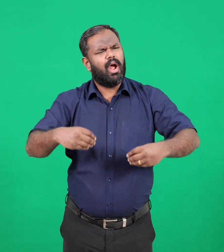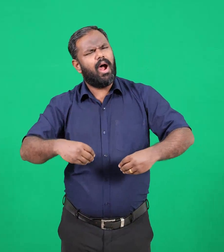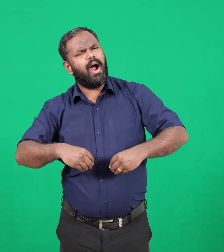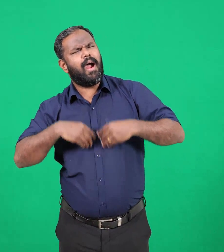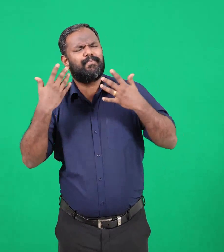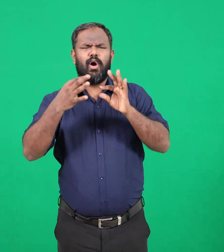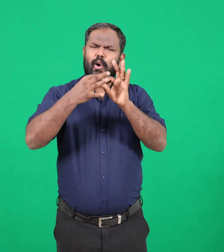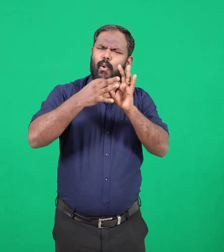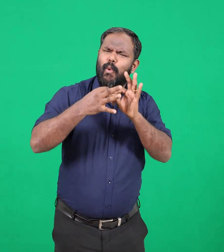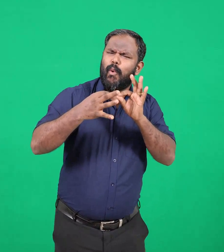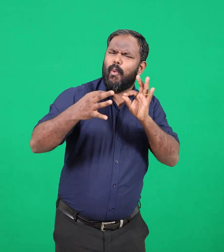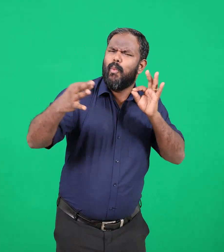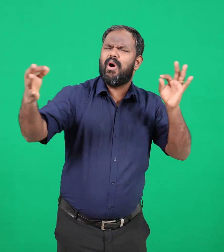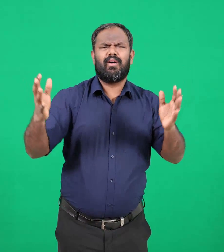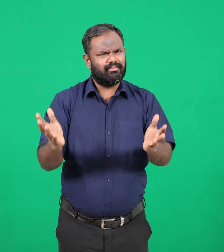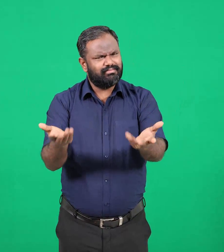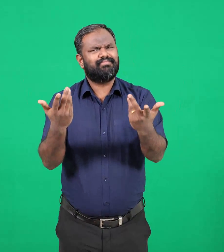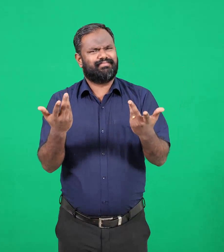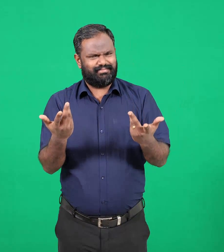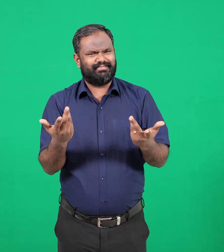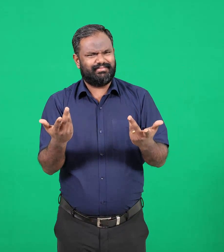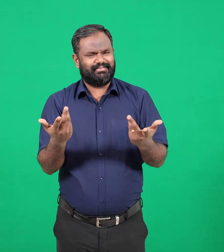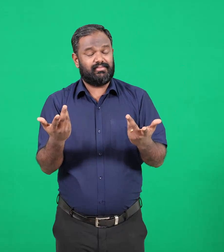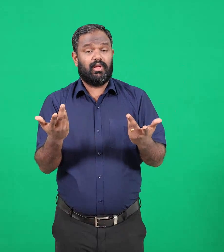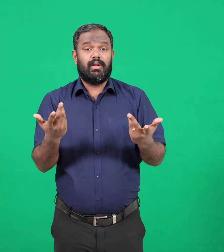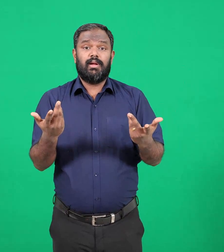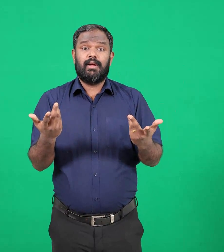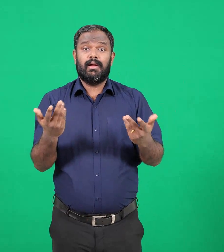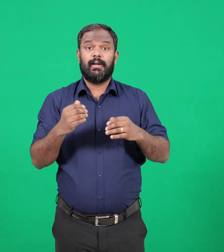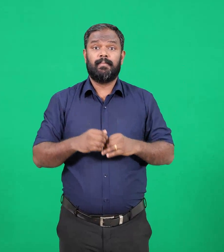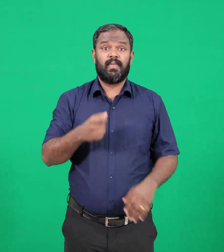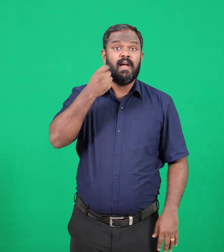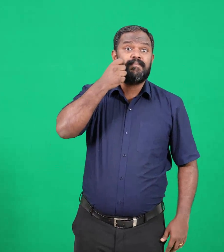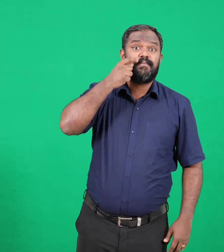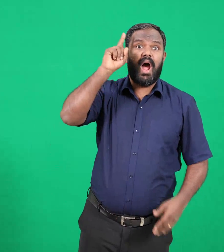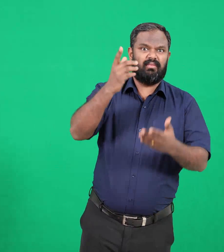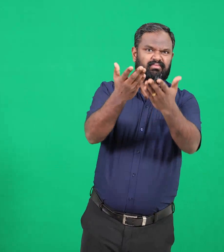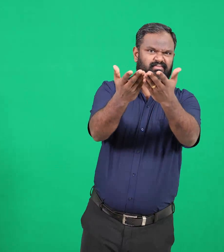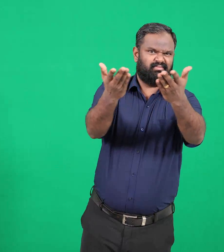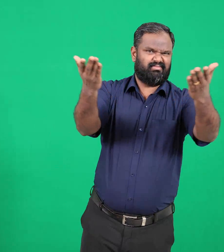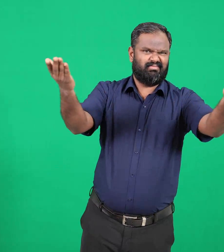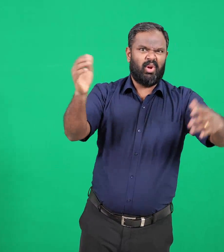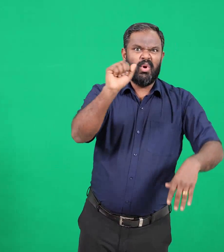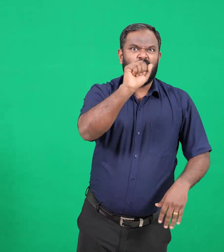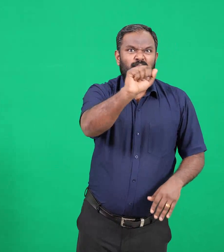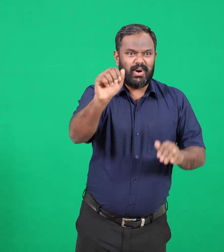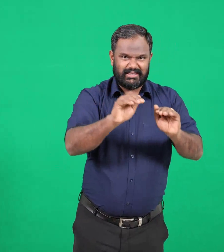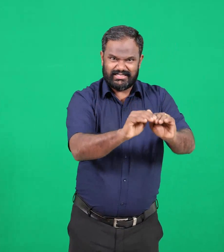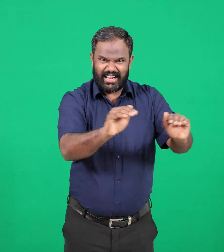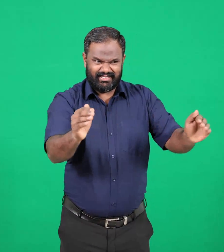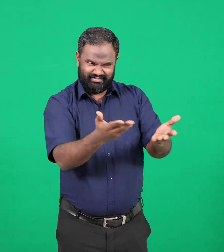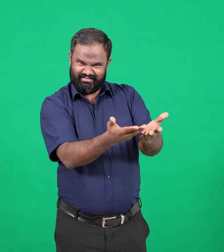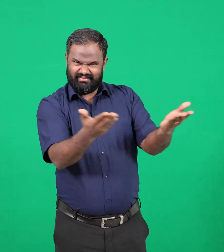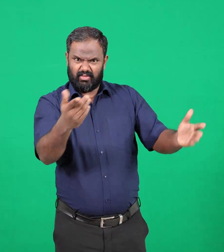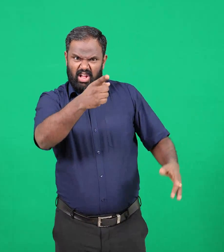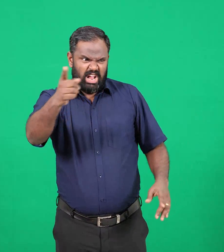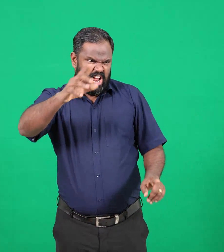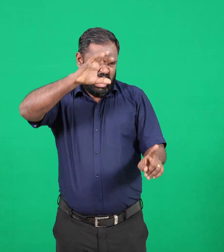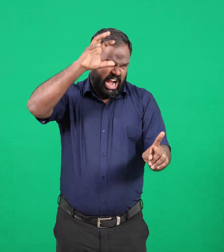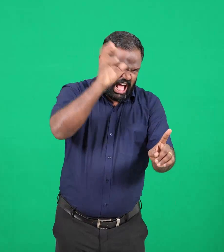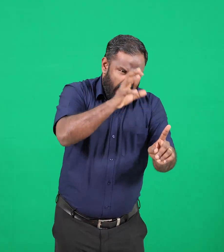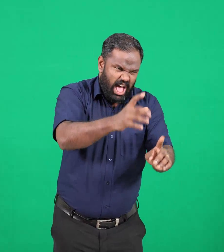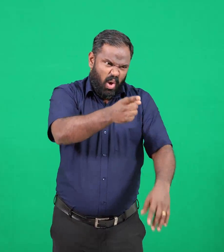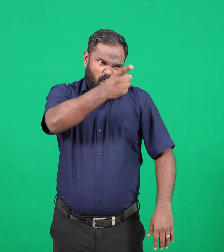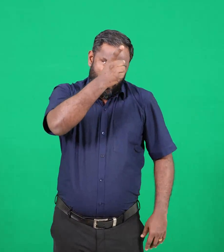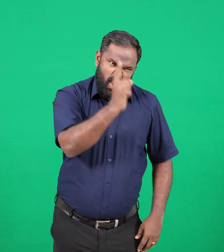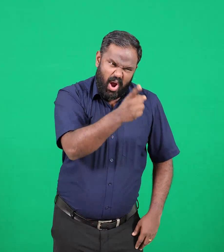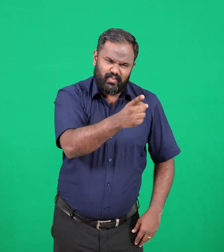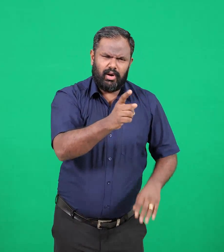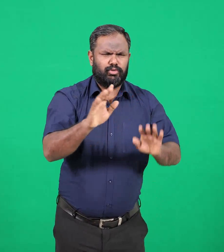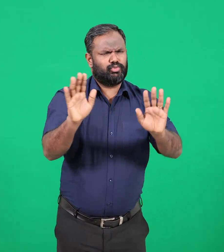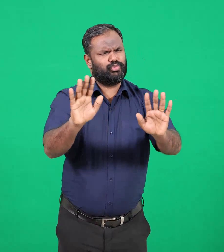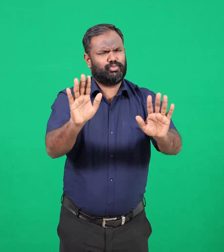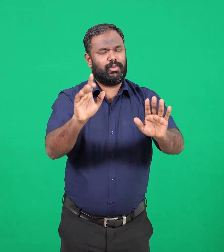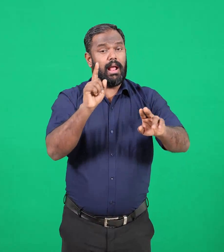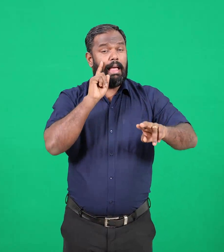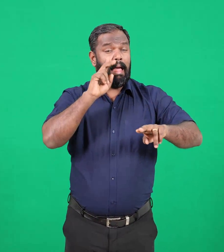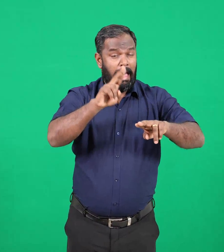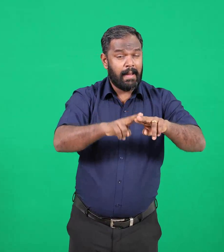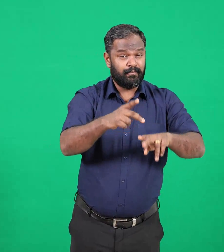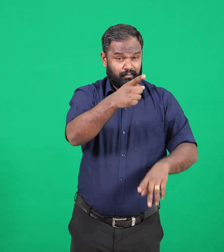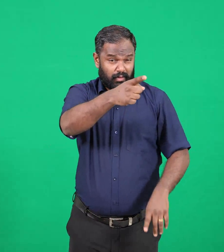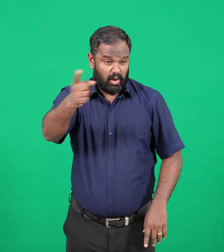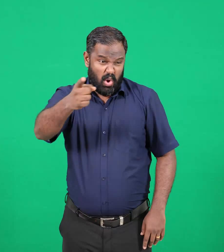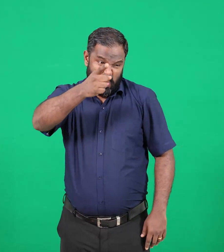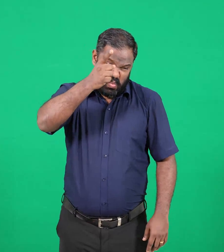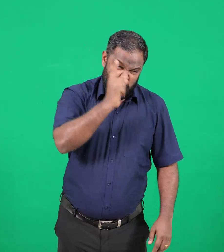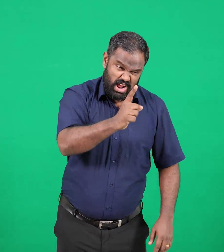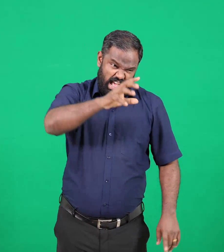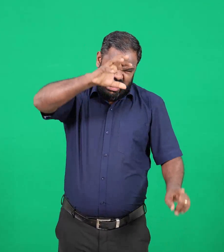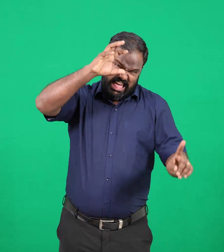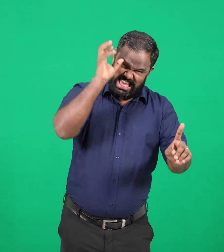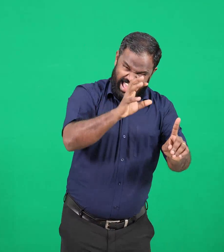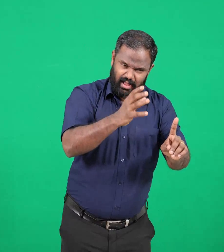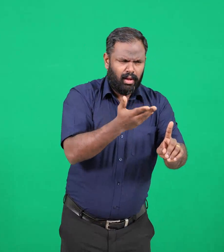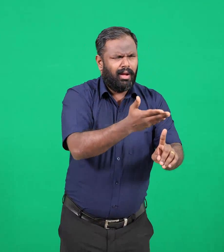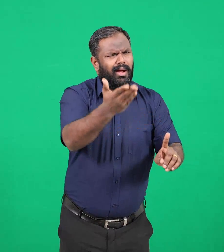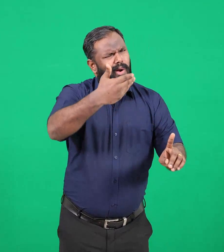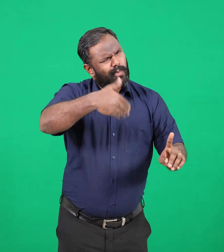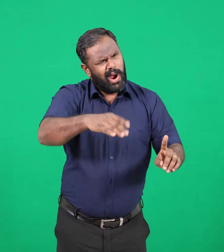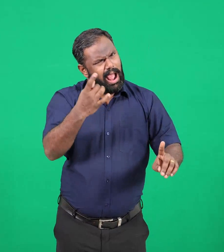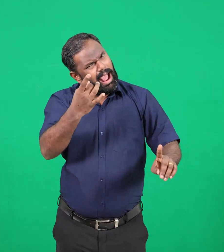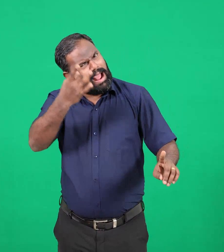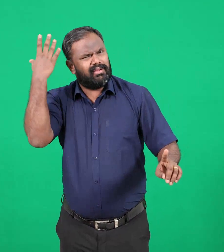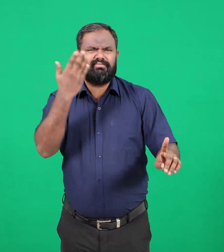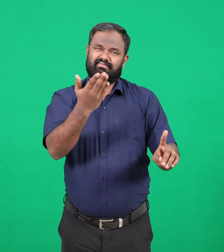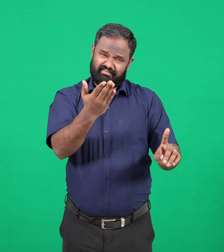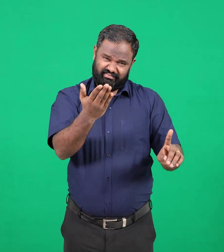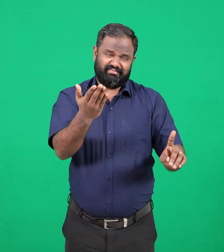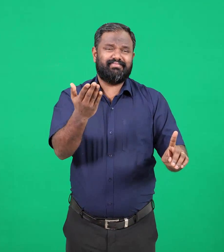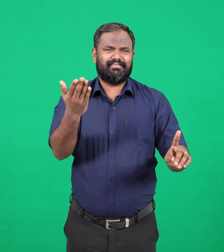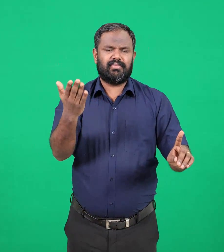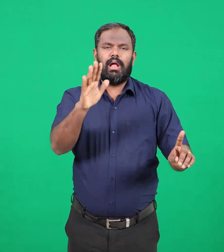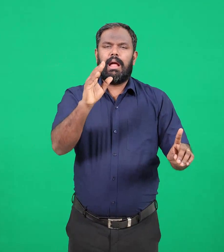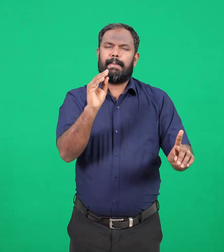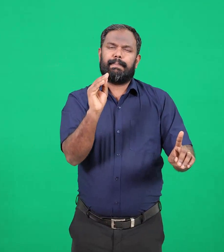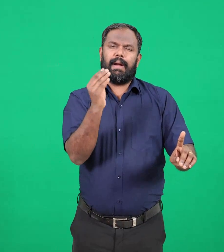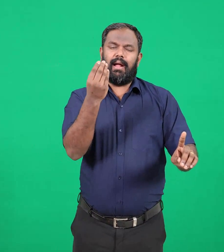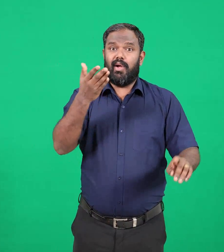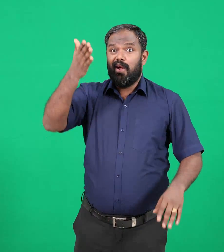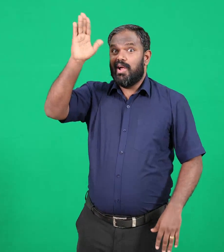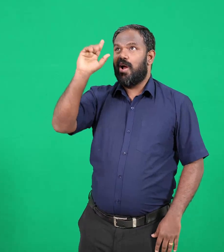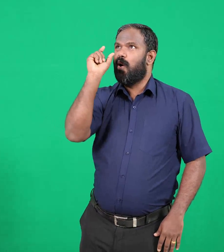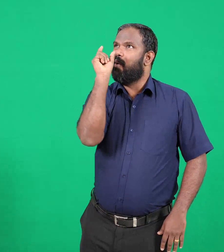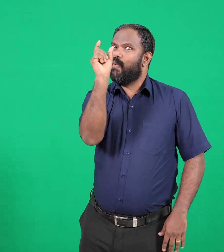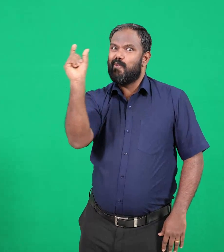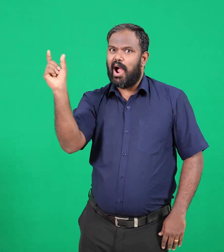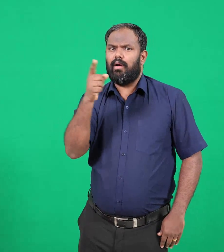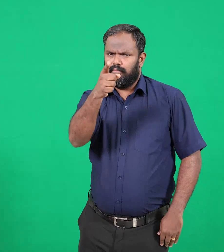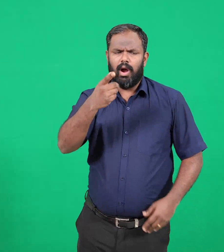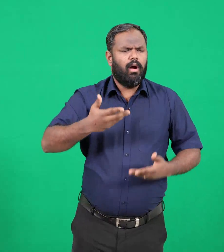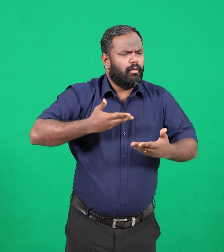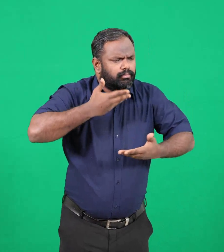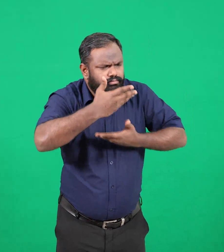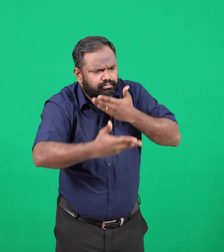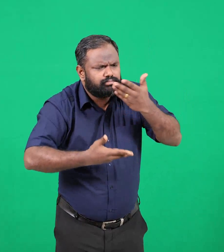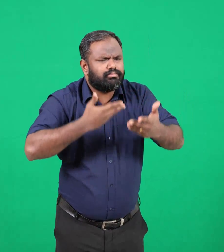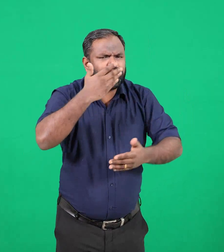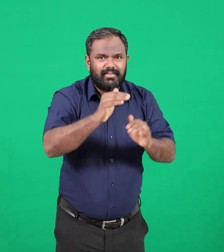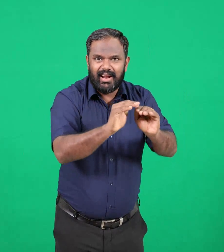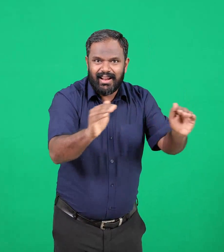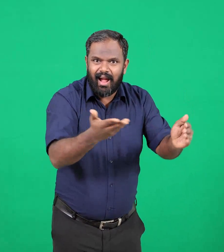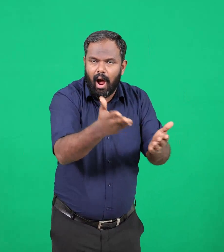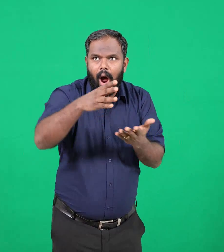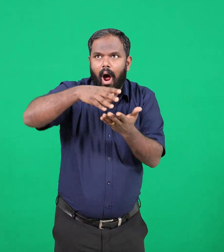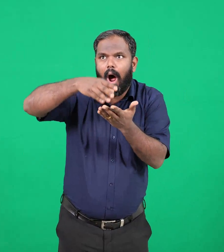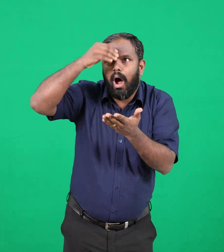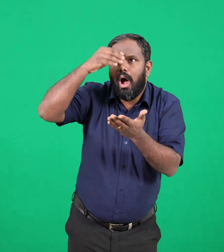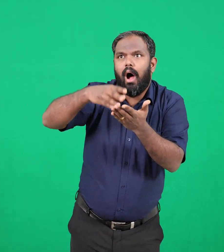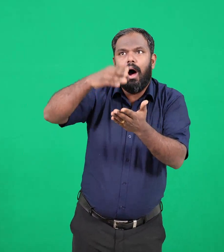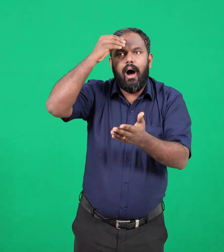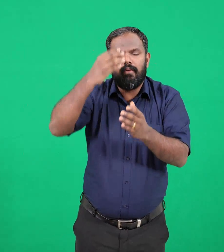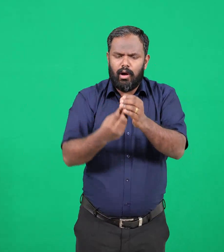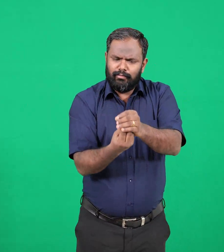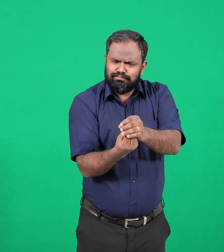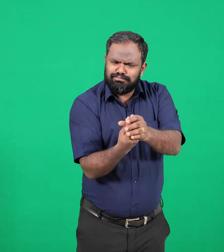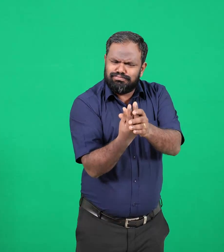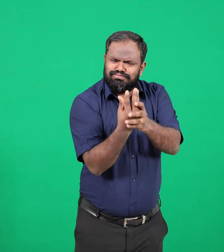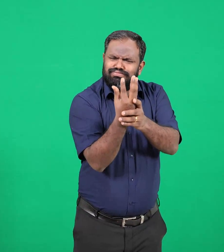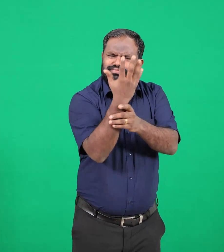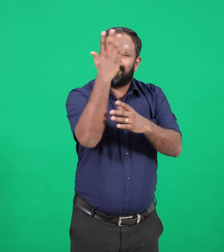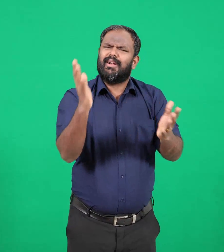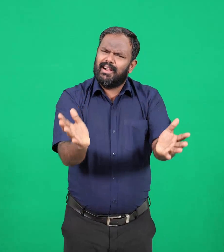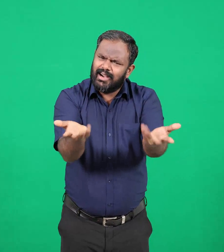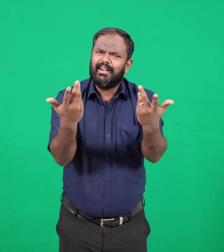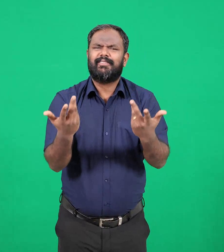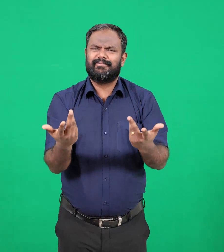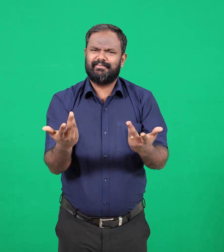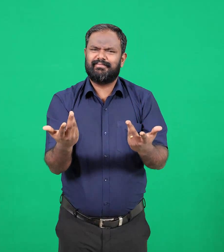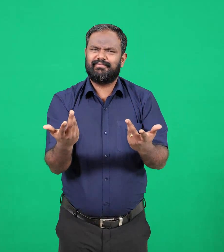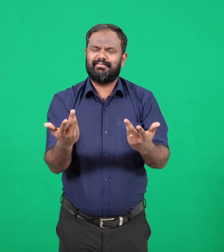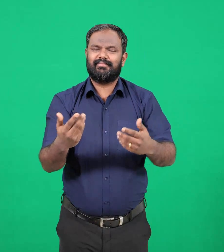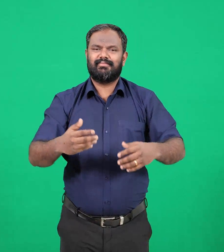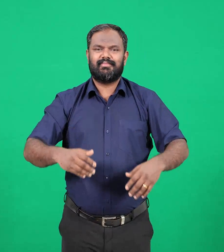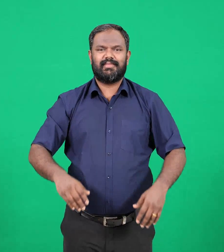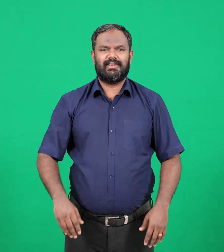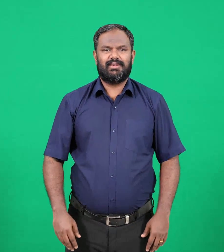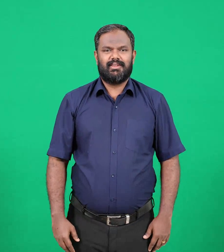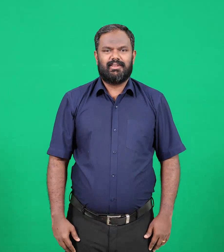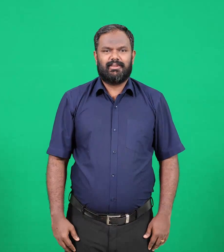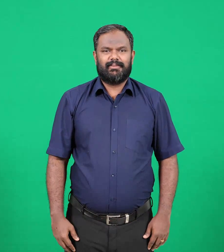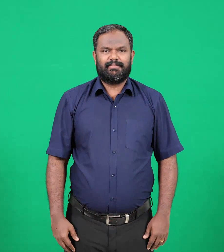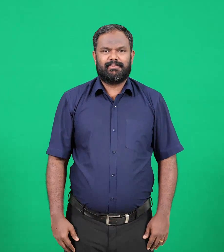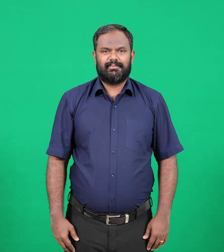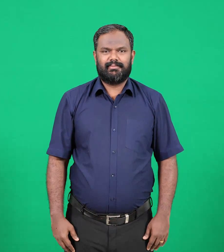Fathers, do not provoke your children to wrath; instead, bring them up in the discipline and instruction of the Lord.